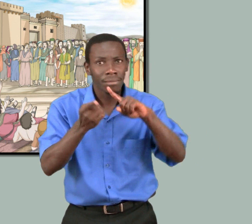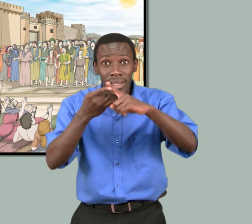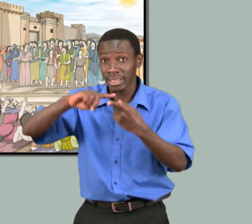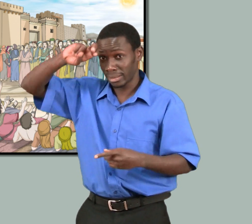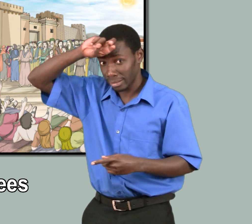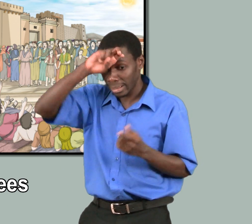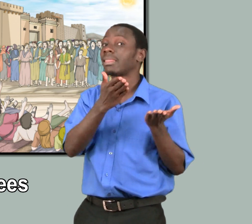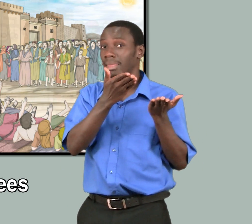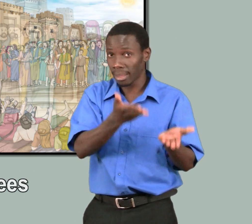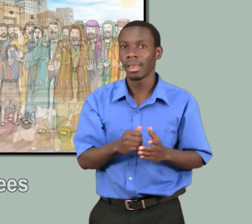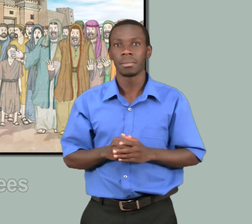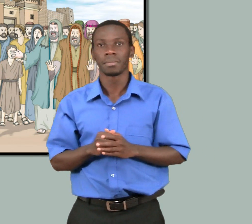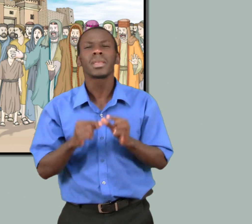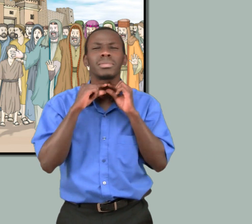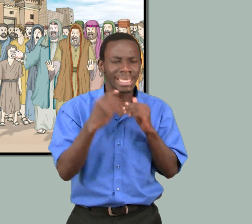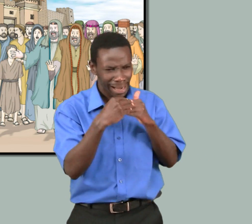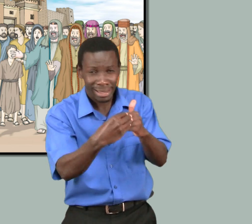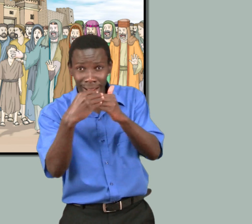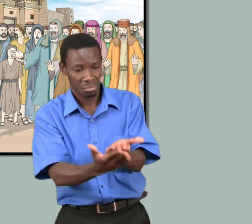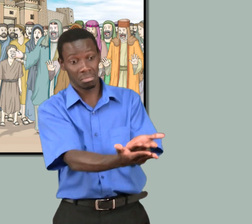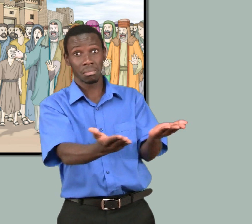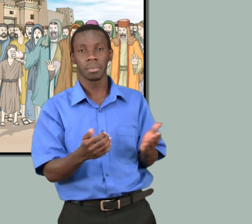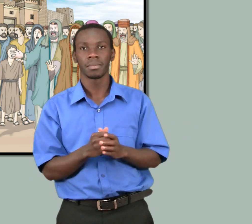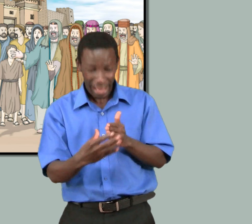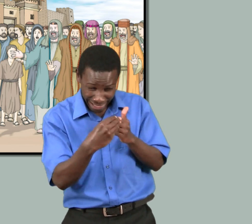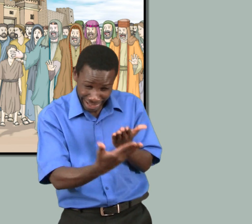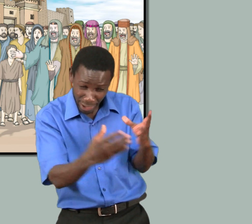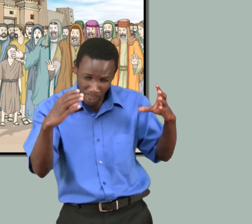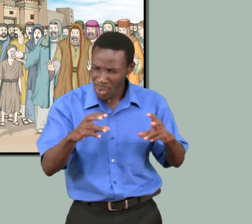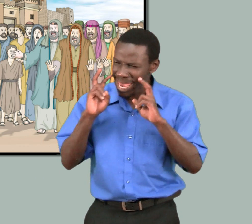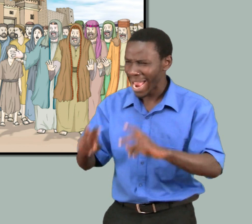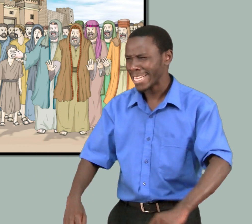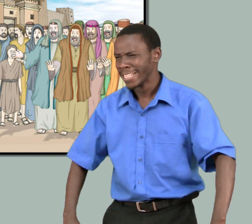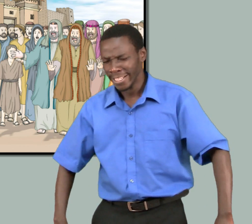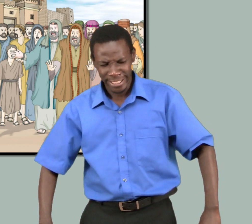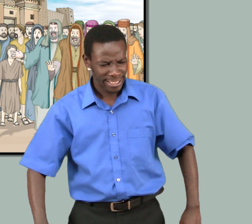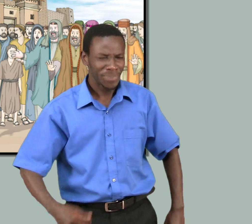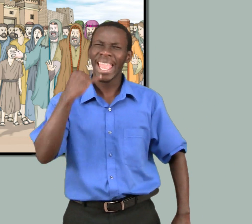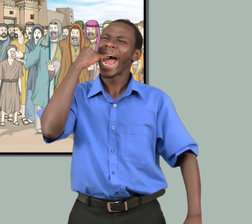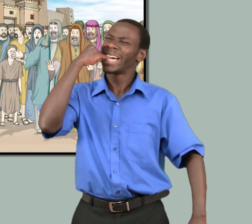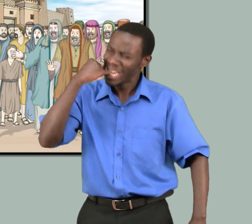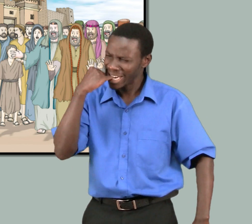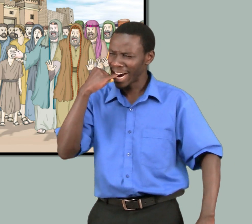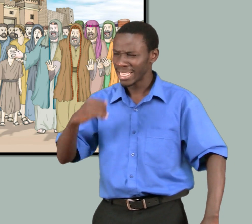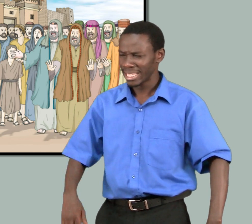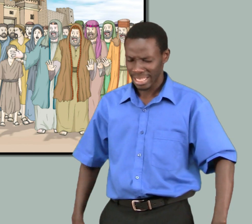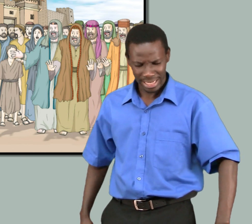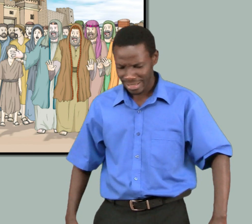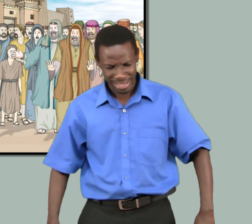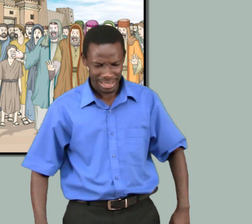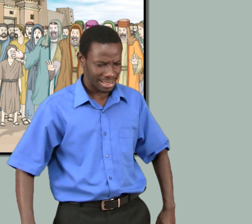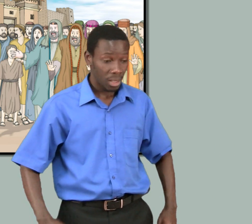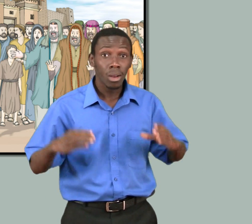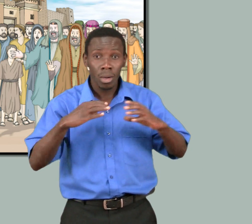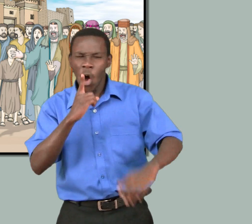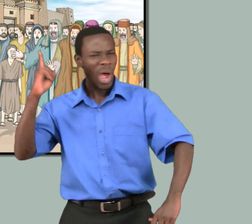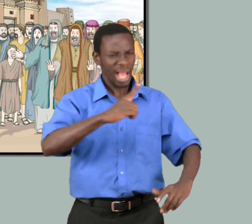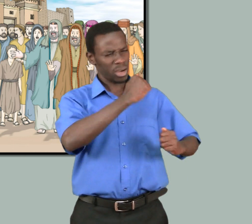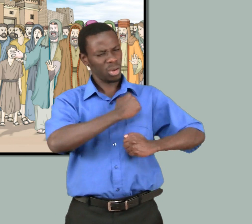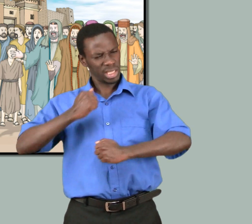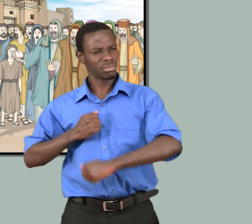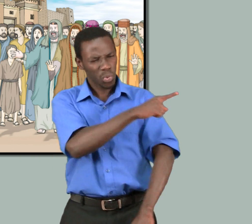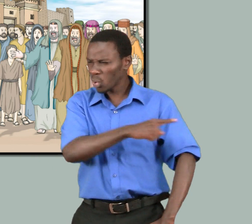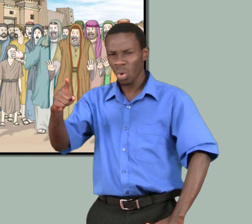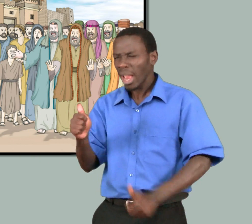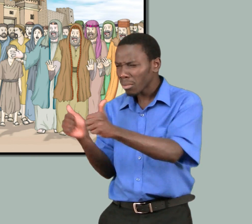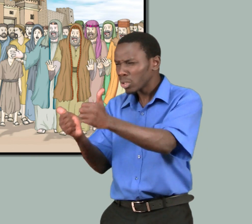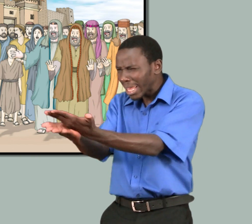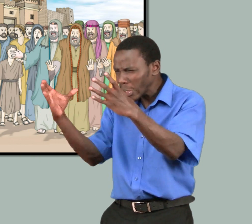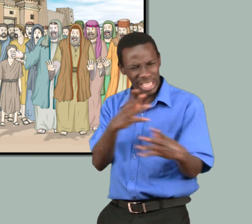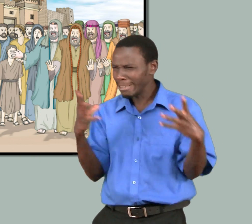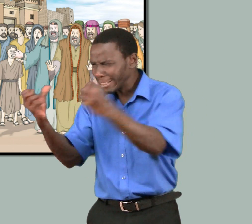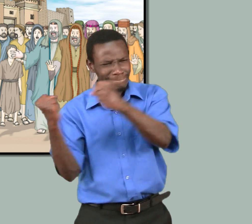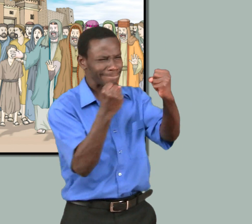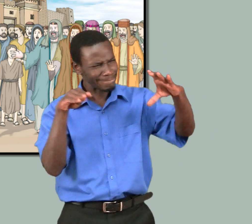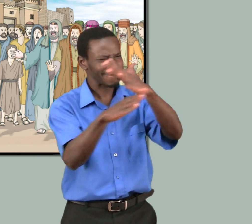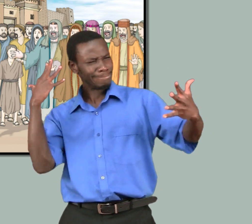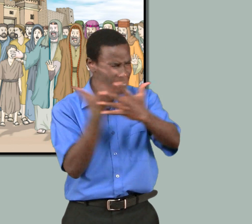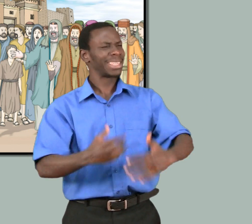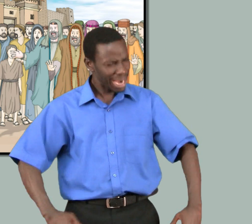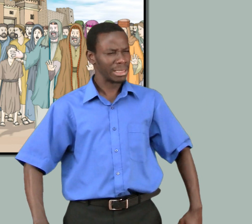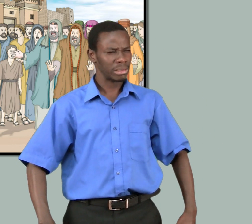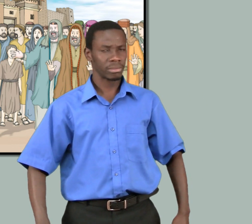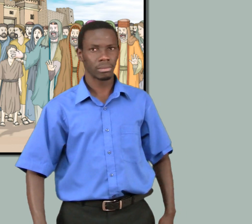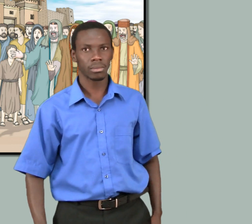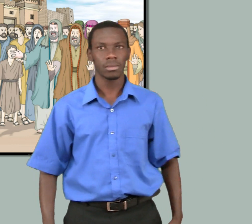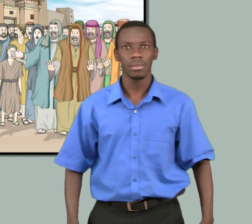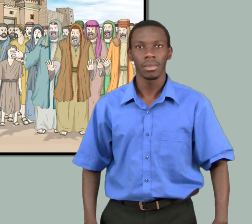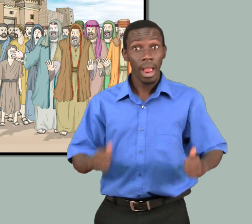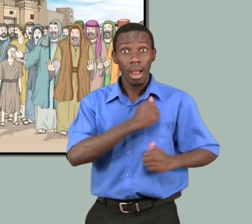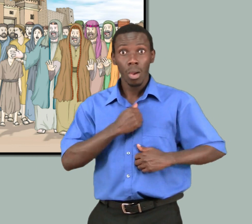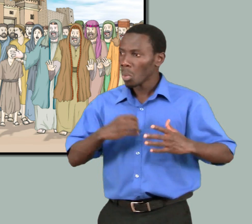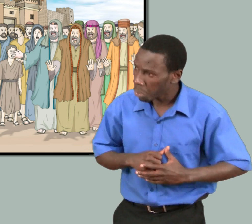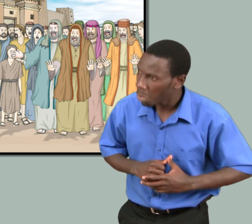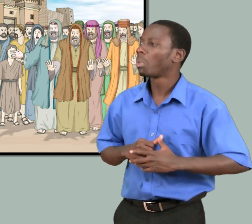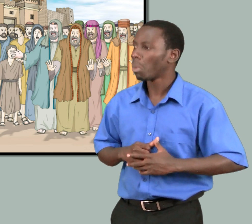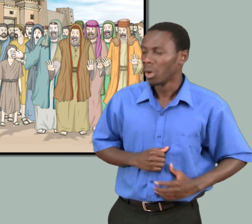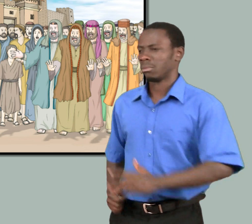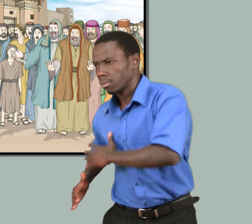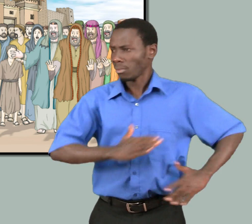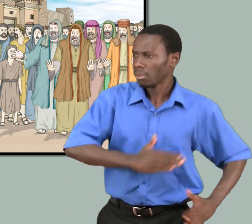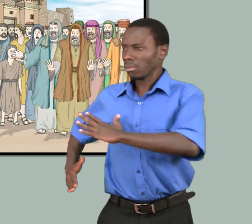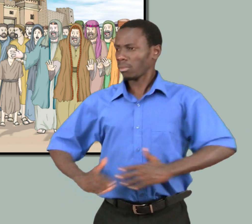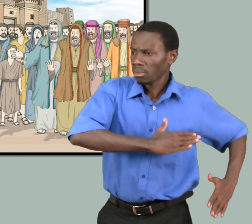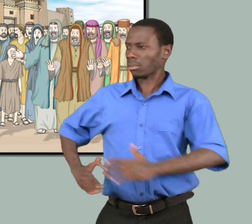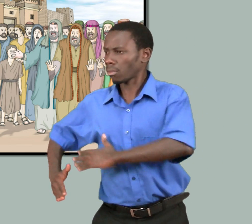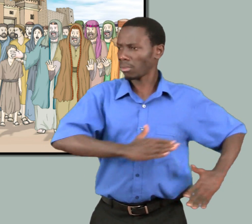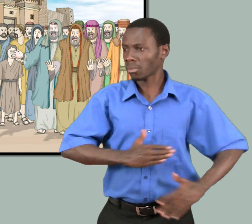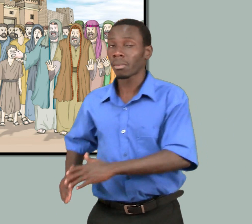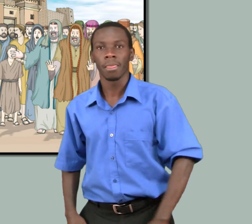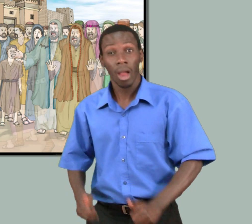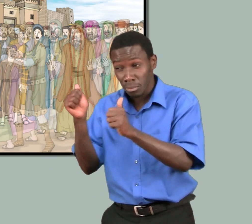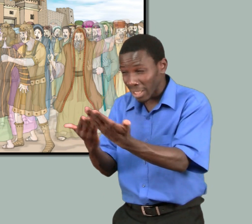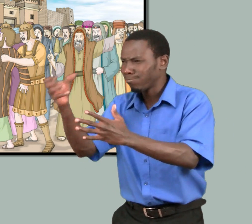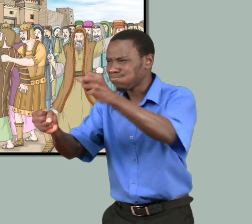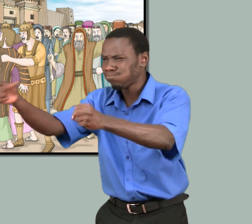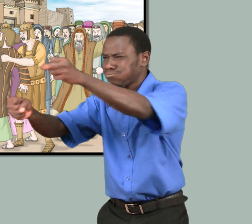Then the high priest and all his associates, who belonged to the party of the Sadducees, were filled with jealousy.